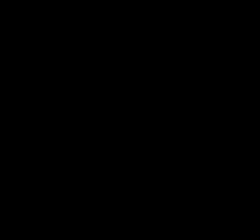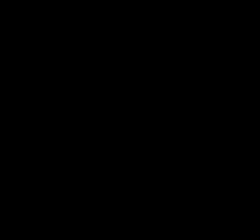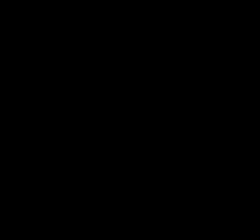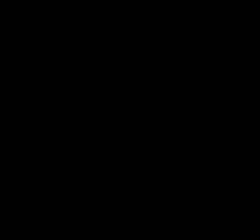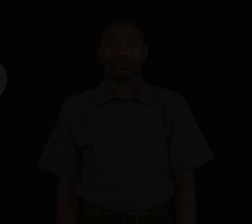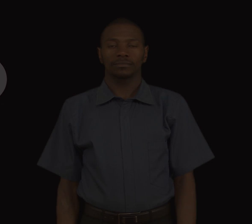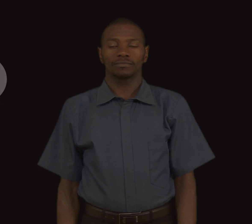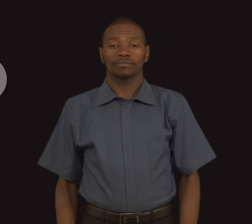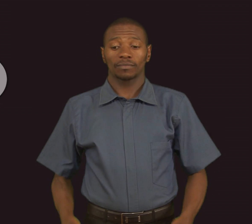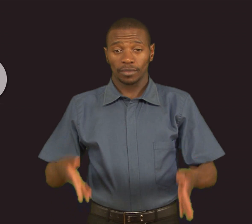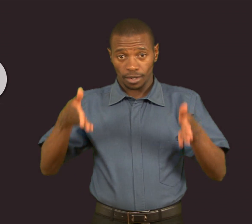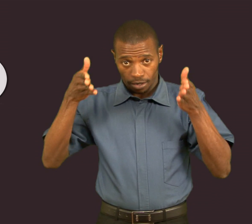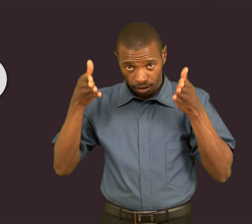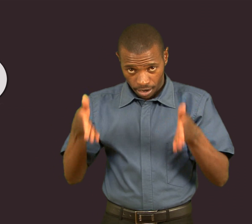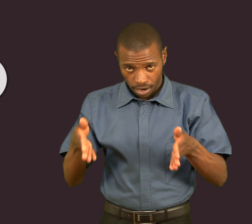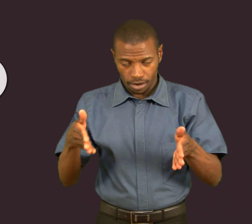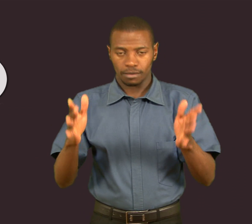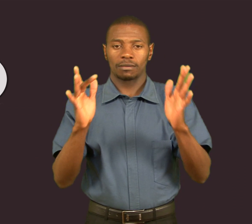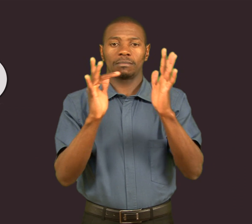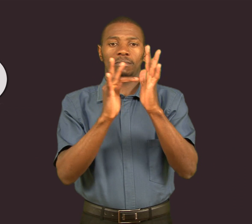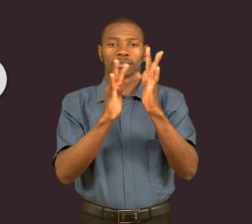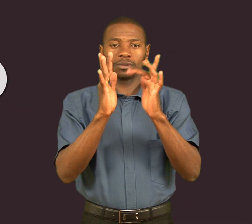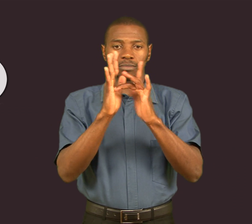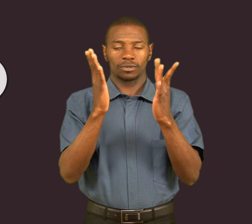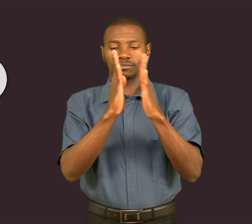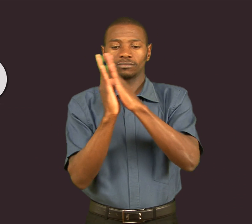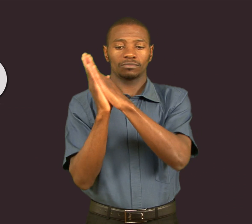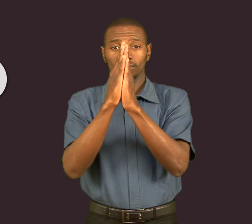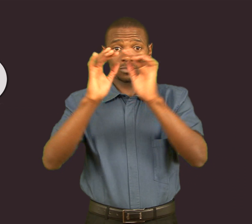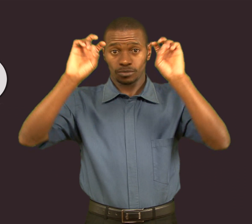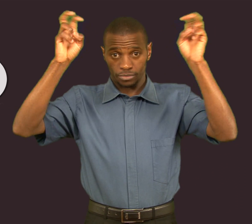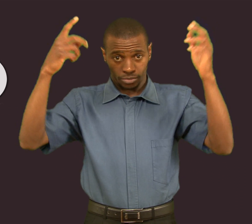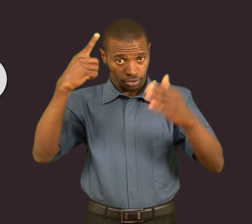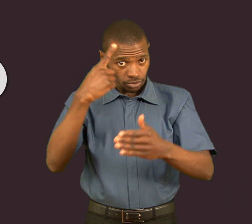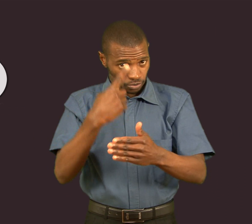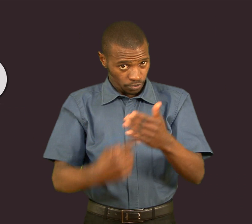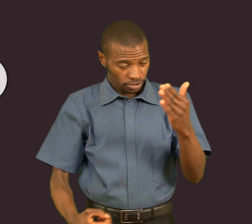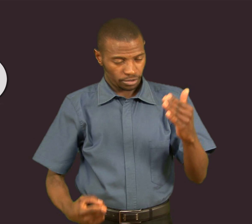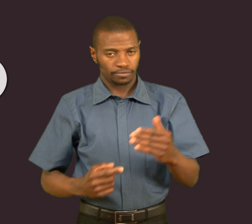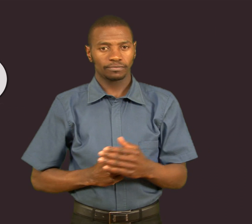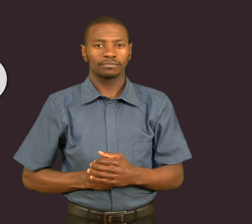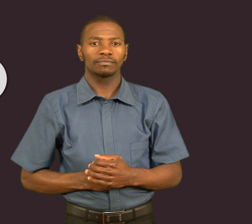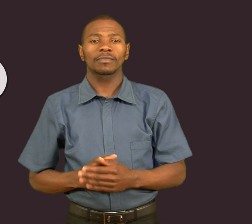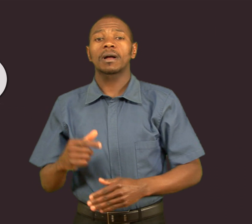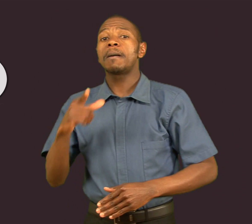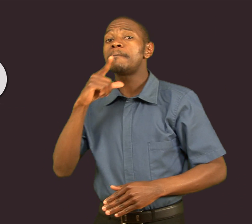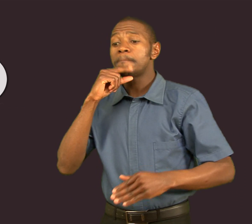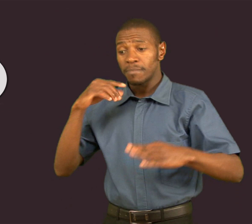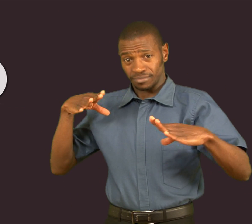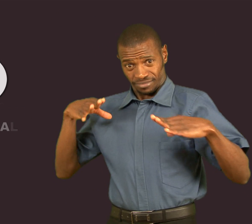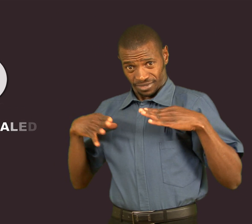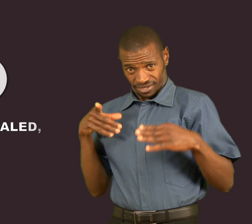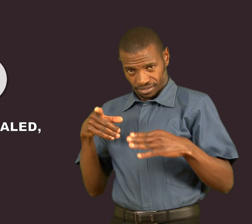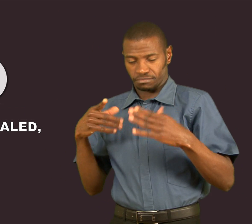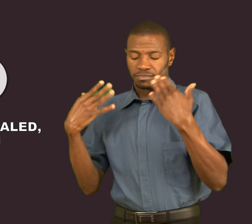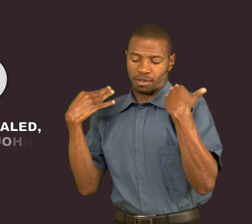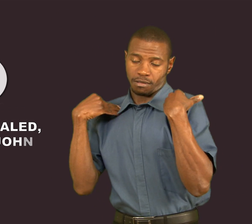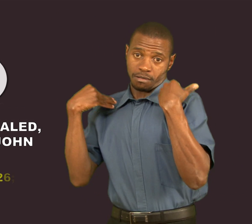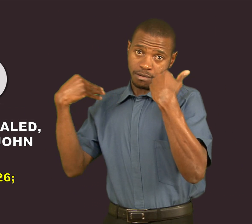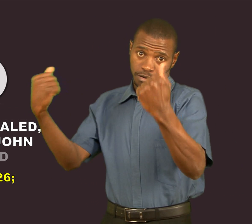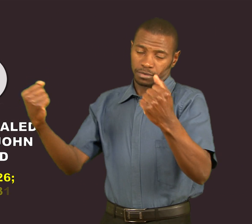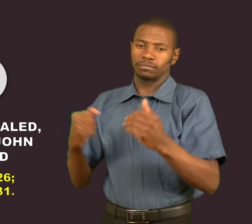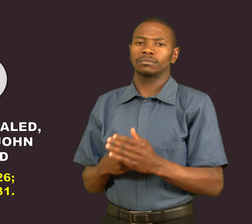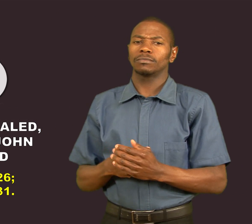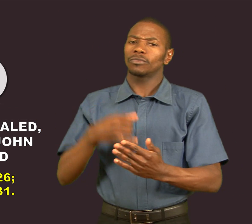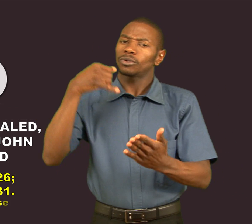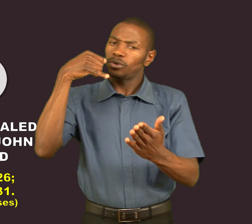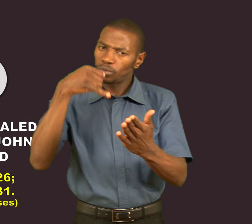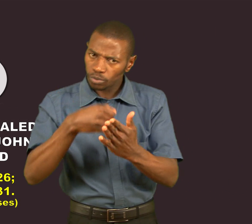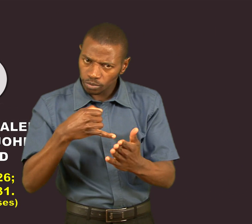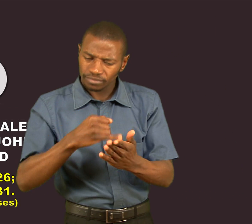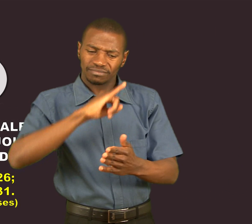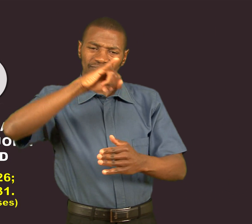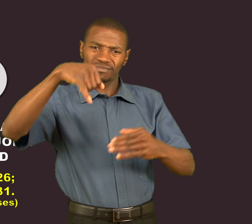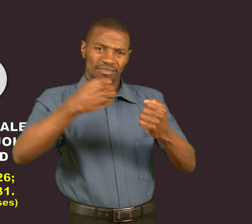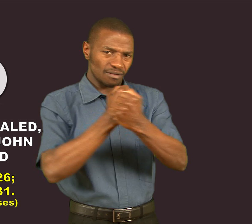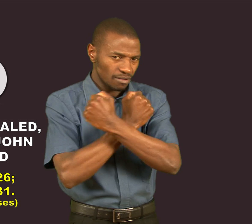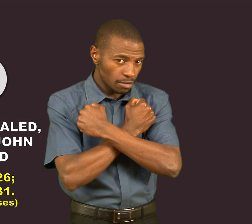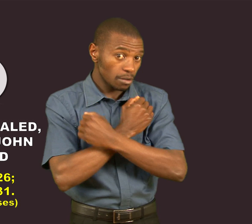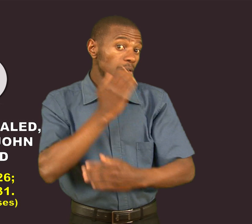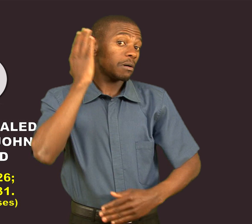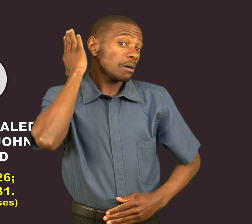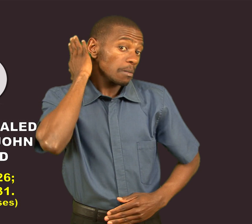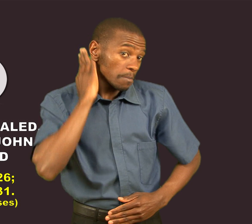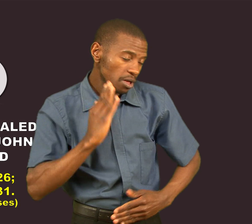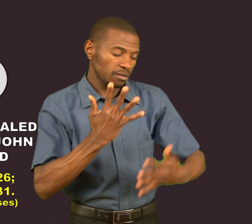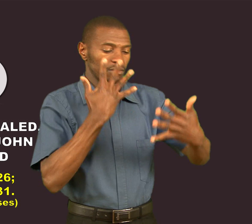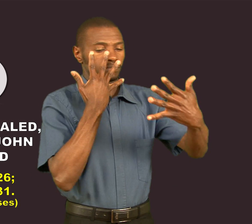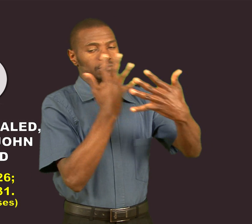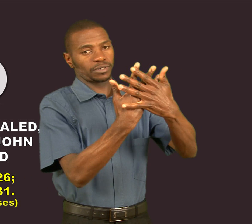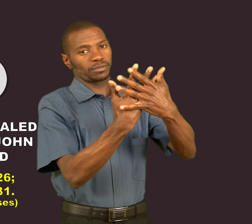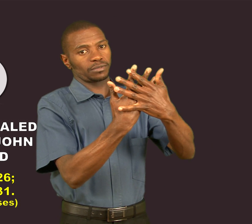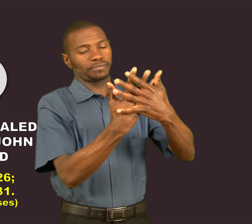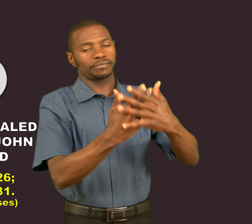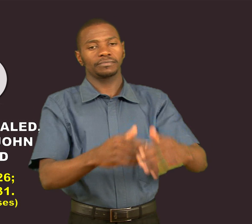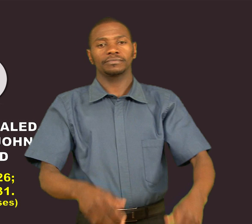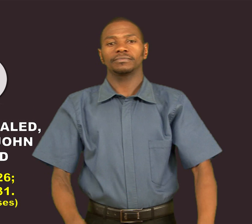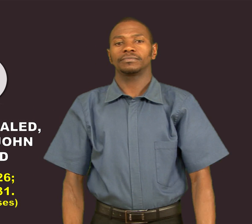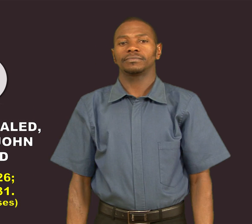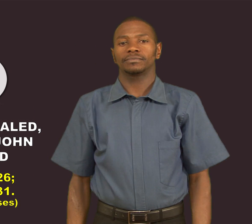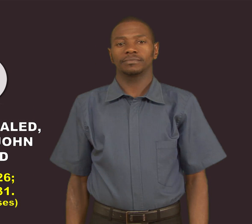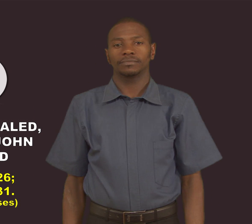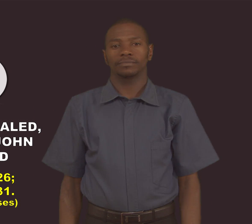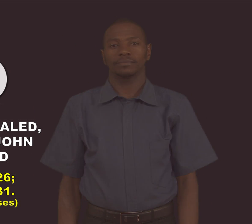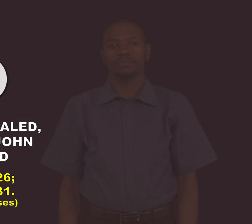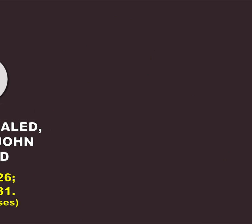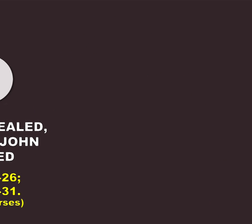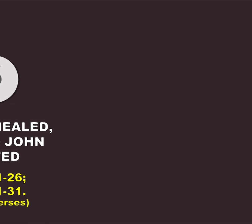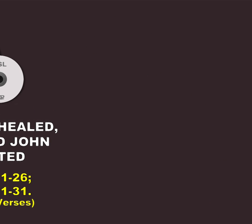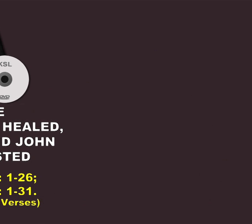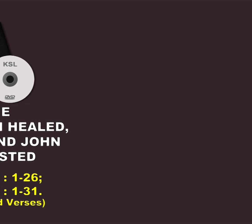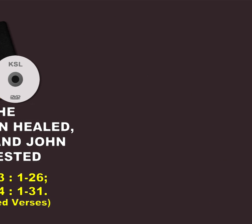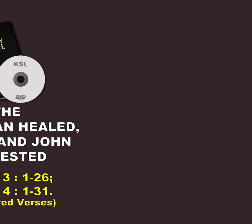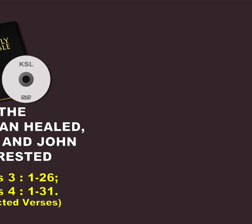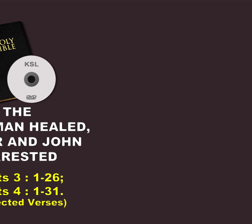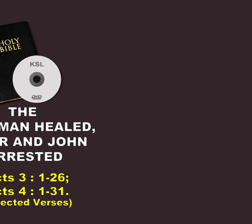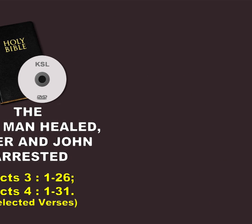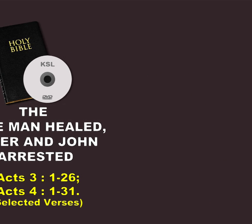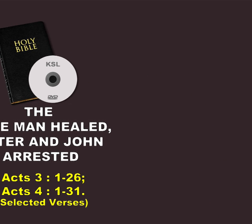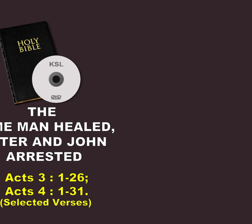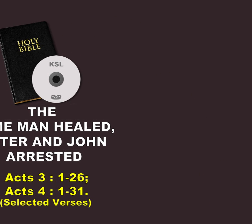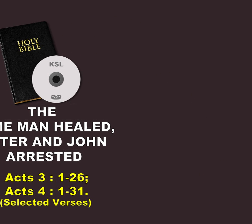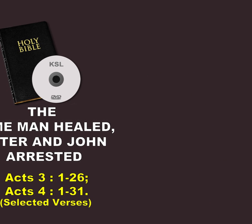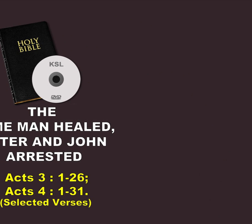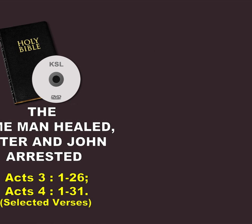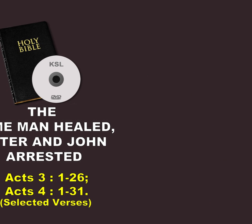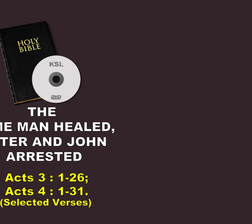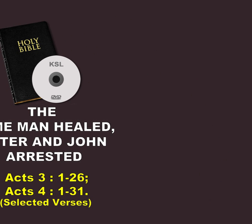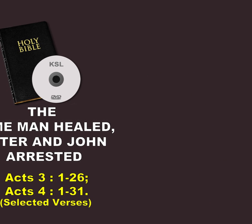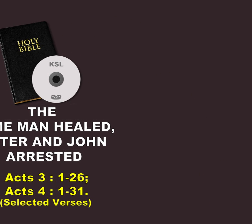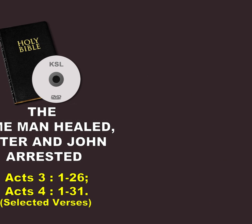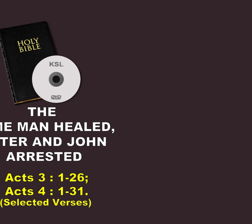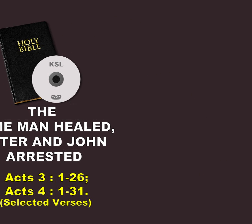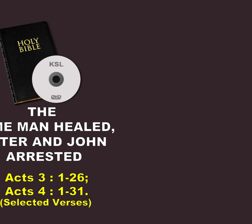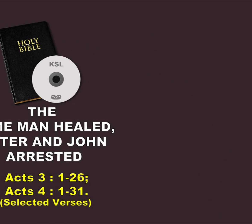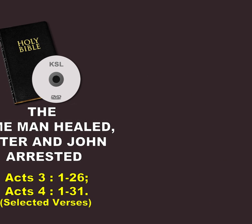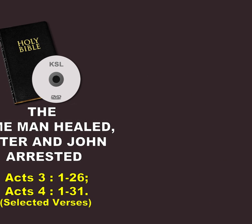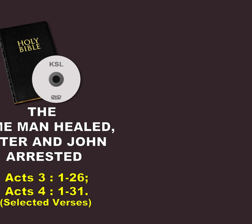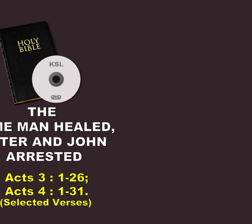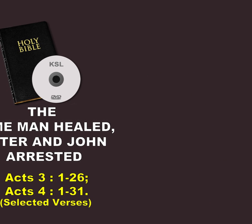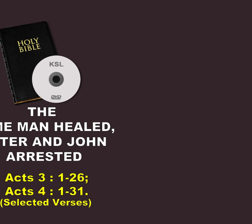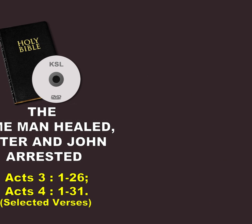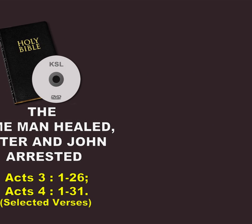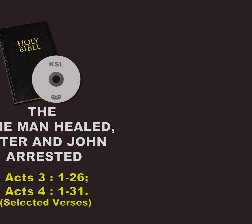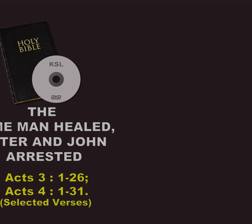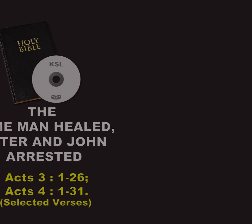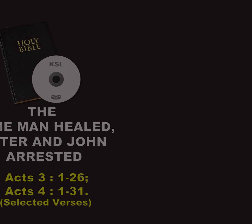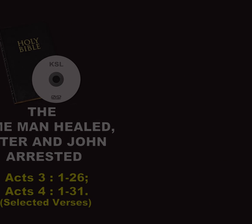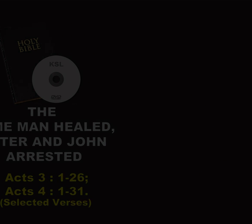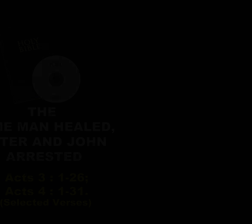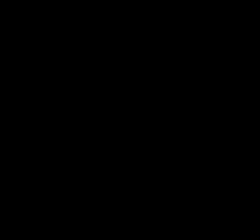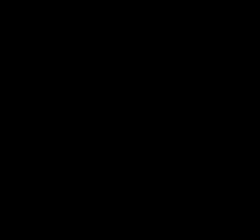Lame man healed and Peter, John arrested